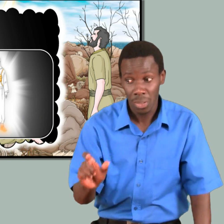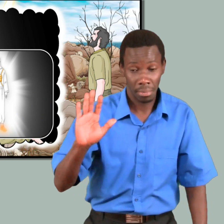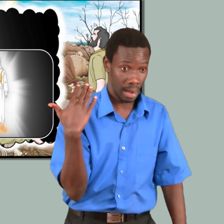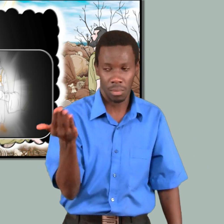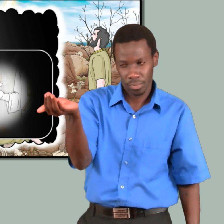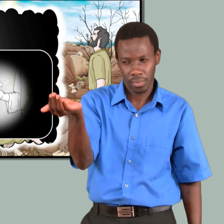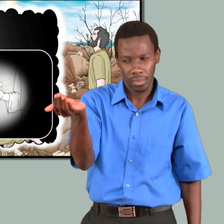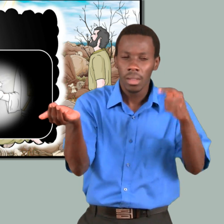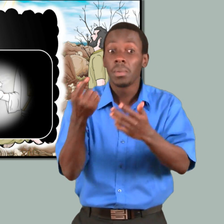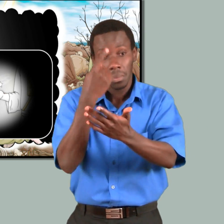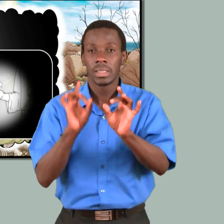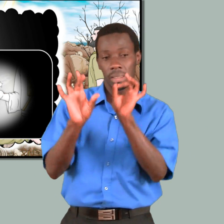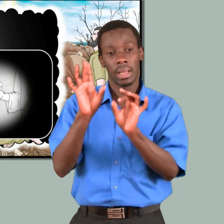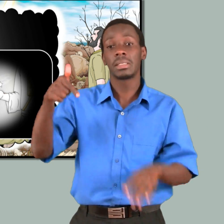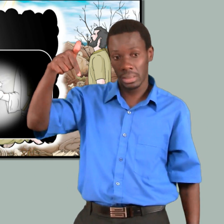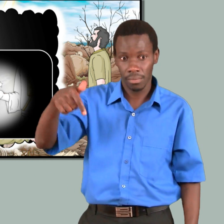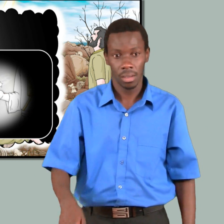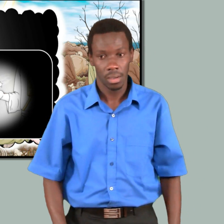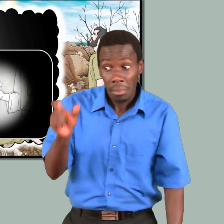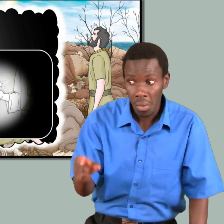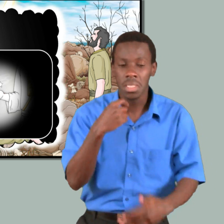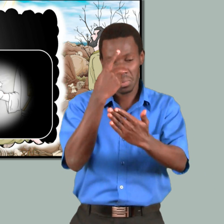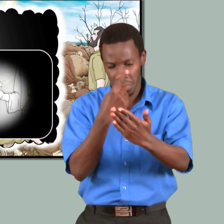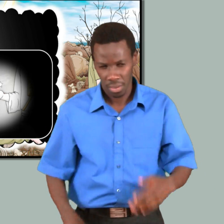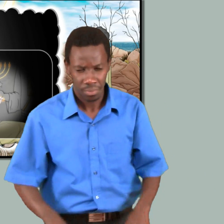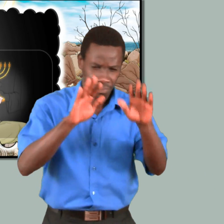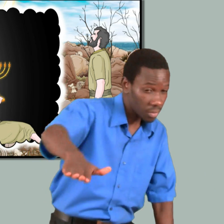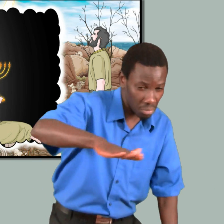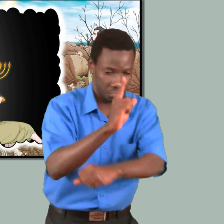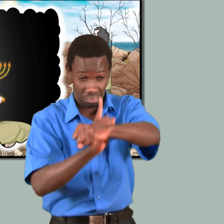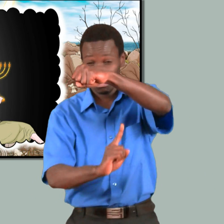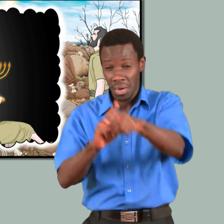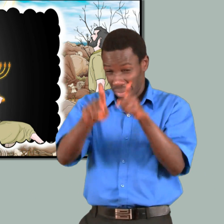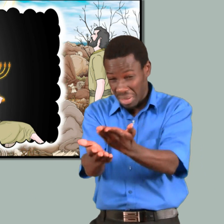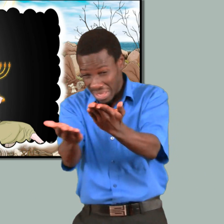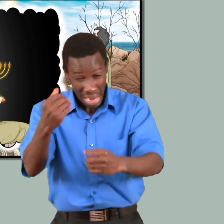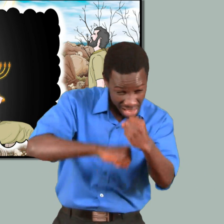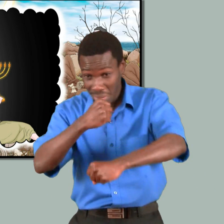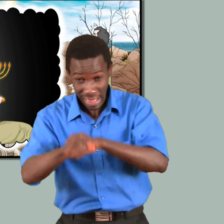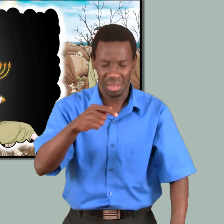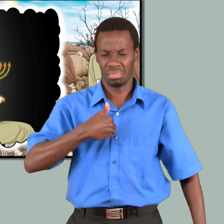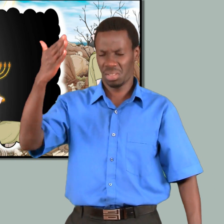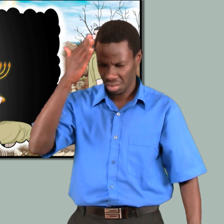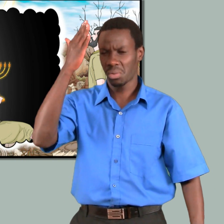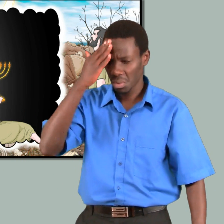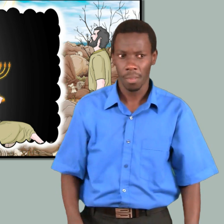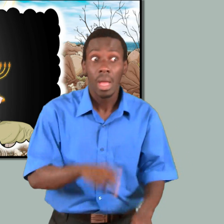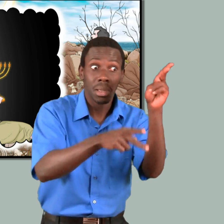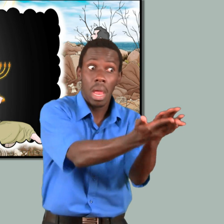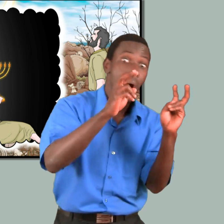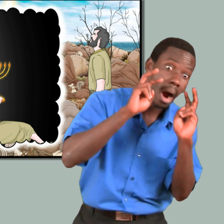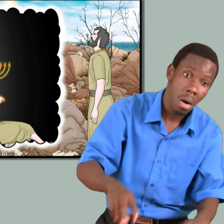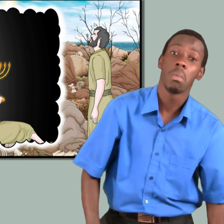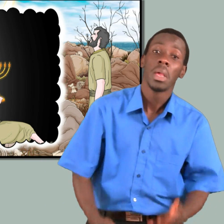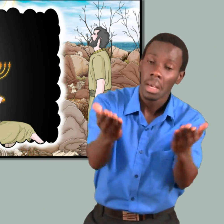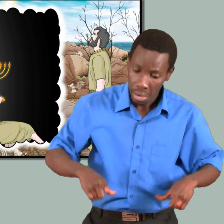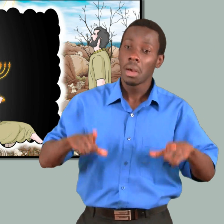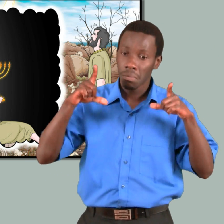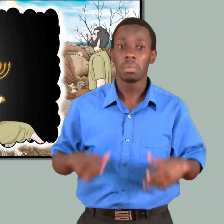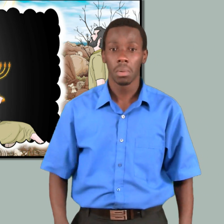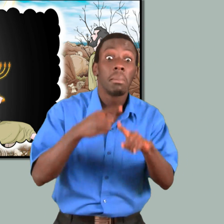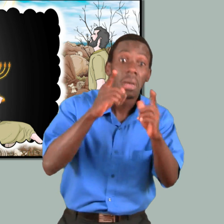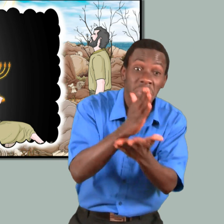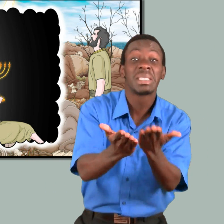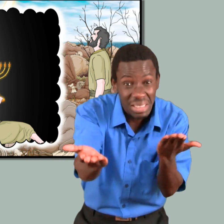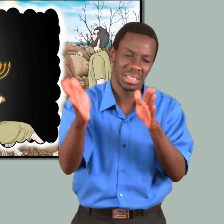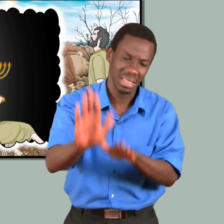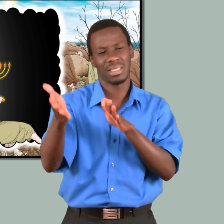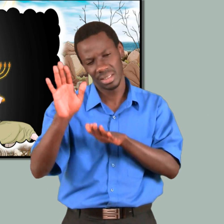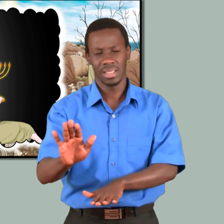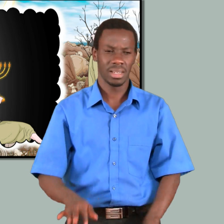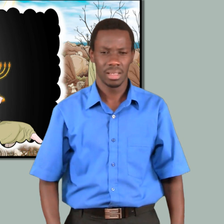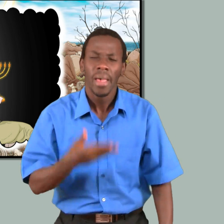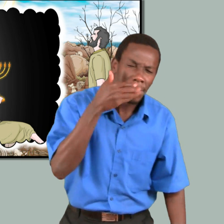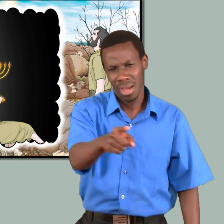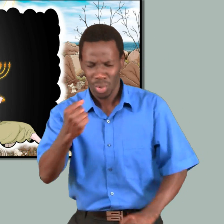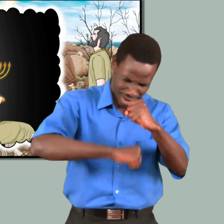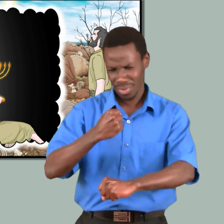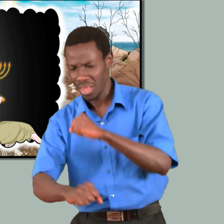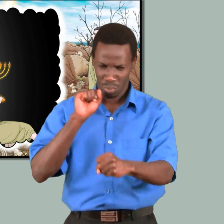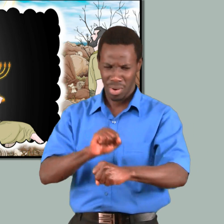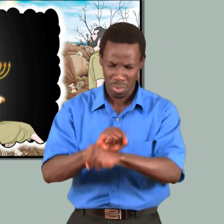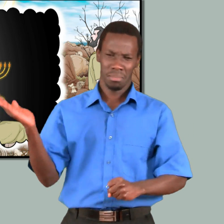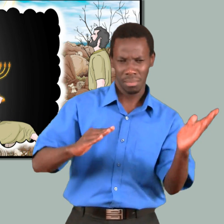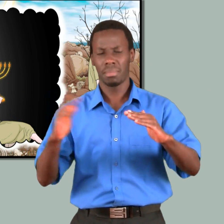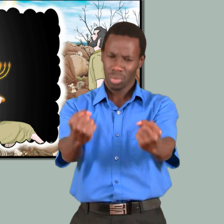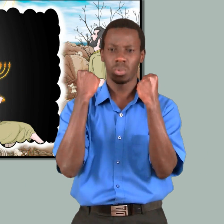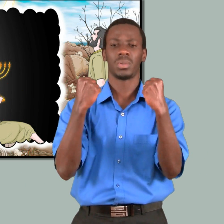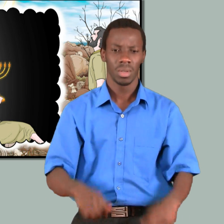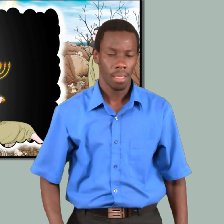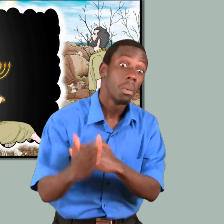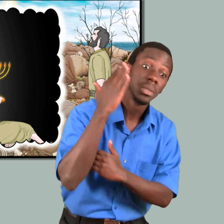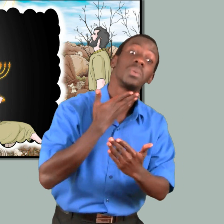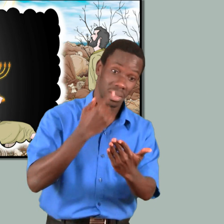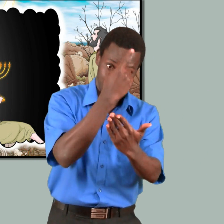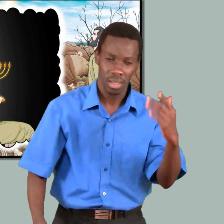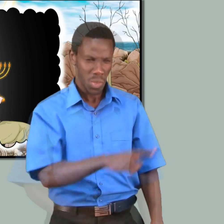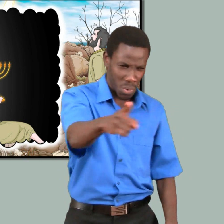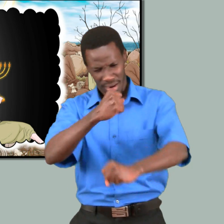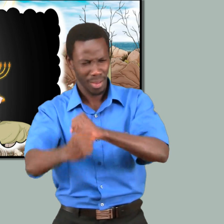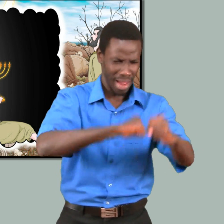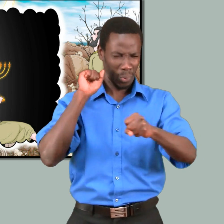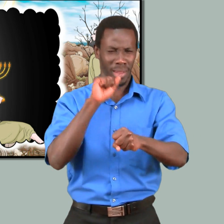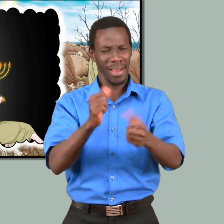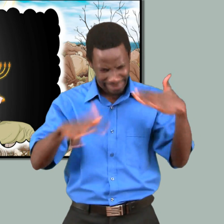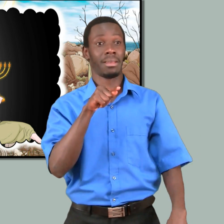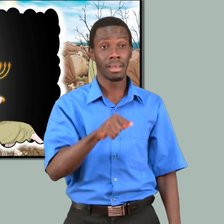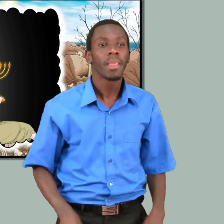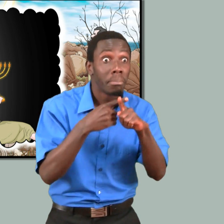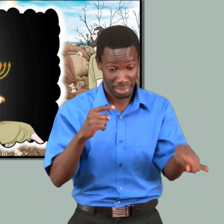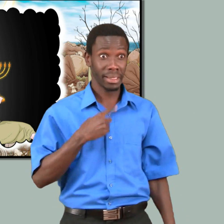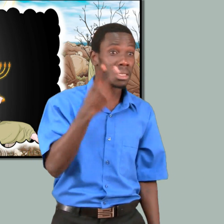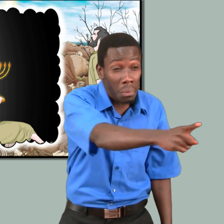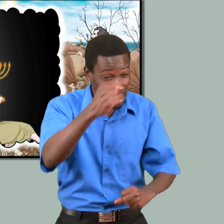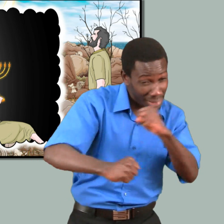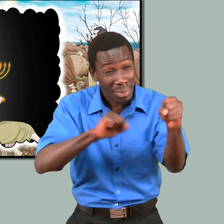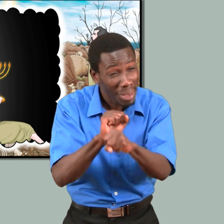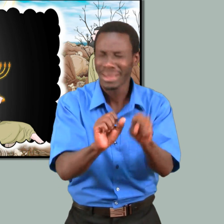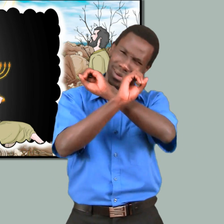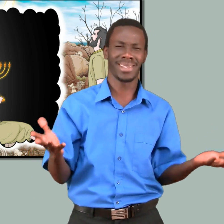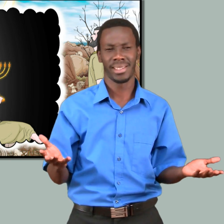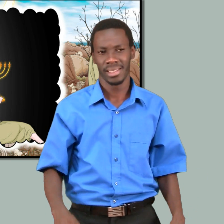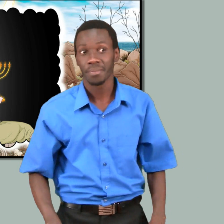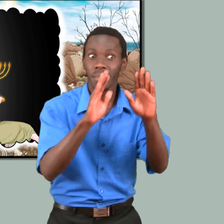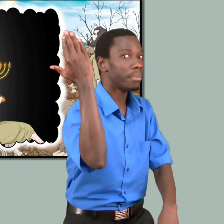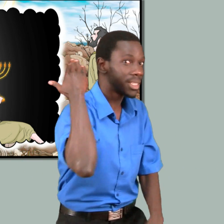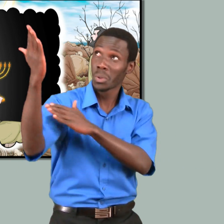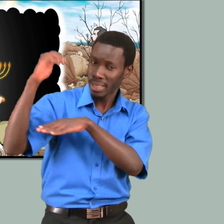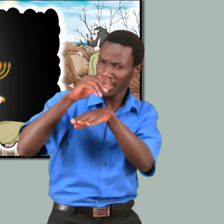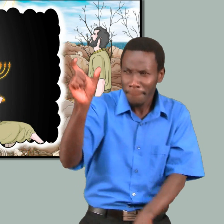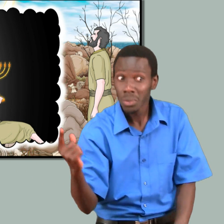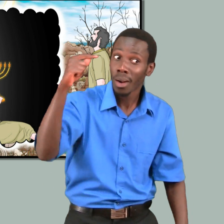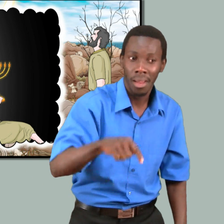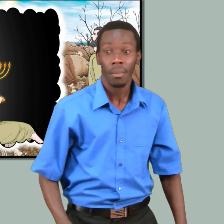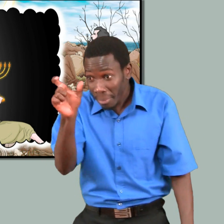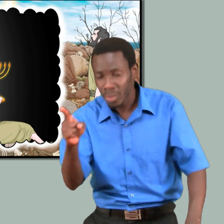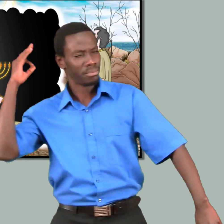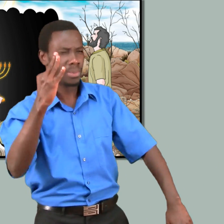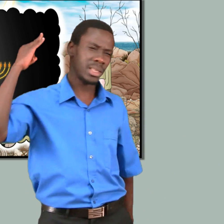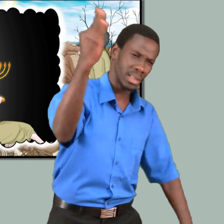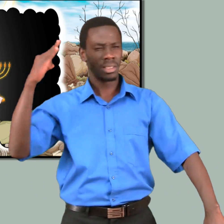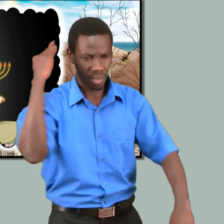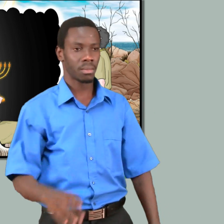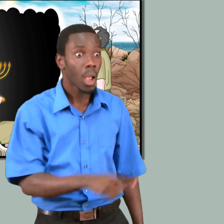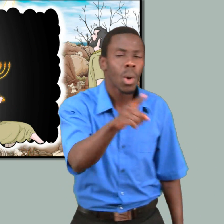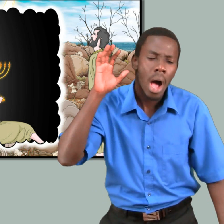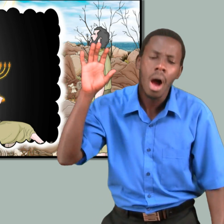you have a reputation for being alive, yet you are dead. Wake up and strengthen what remains, which was about to die; for I have found your deeds incomplete in the sight of My God.